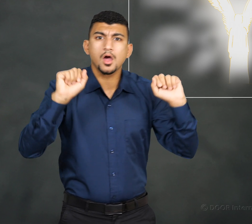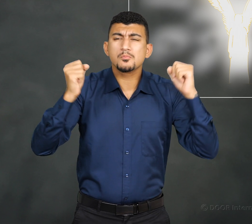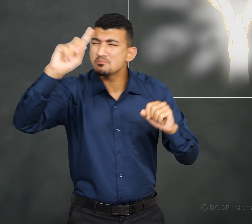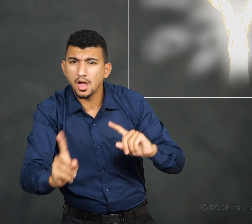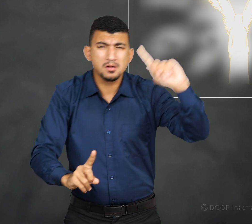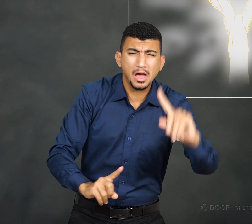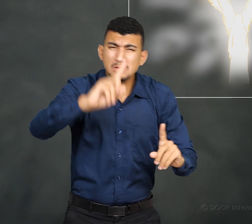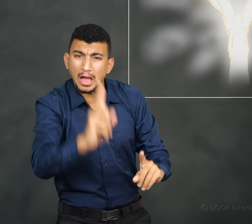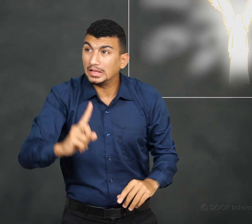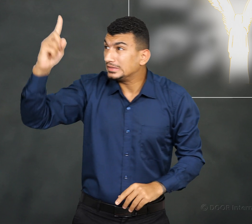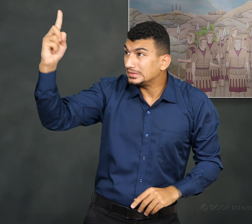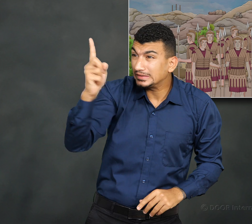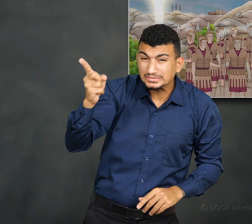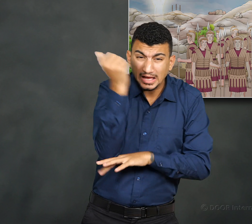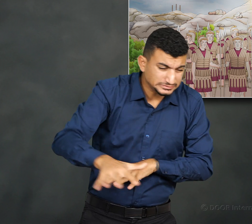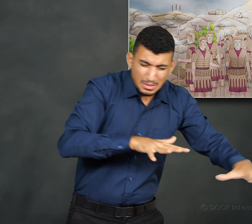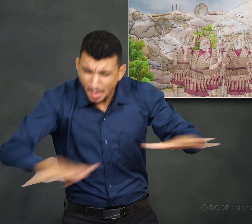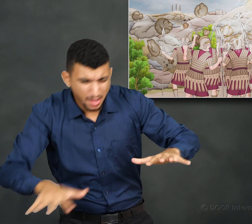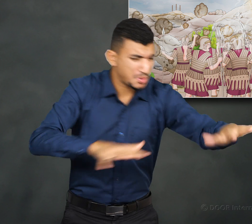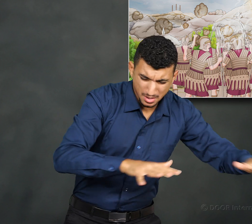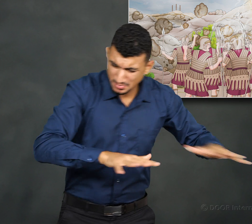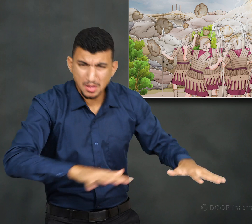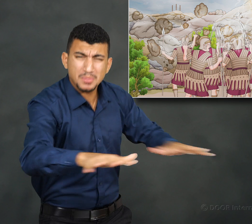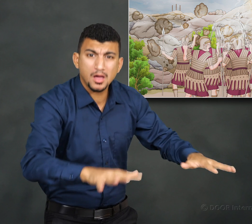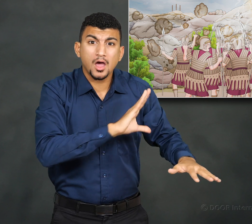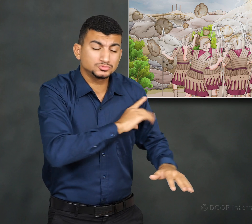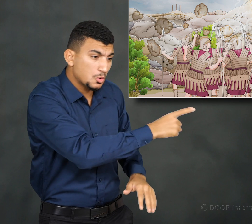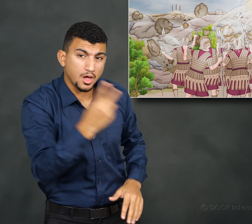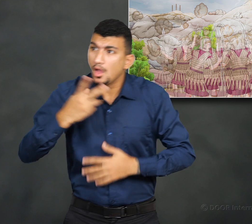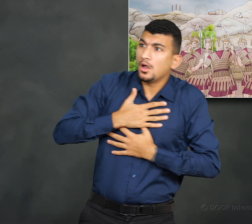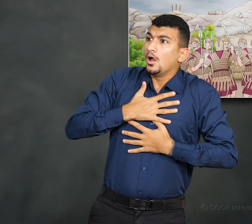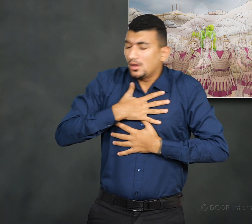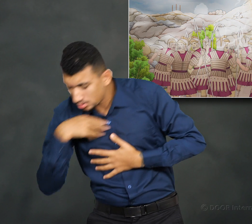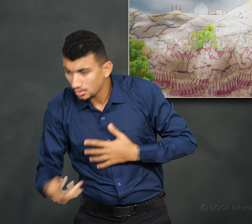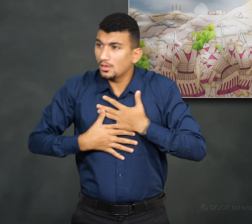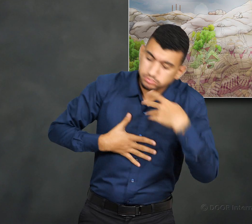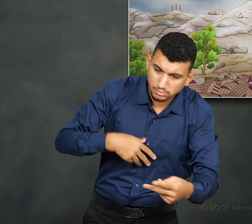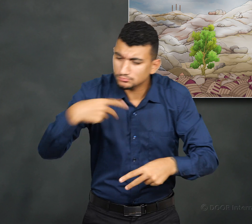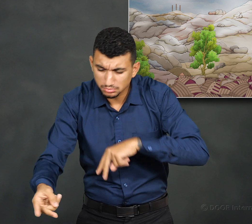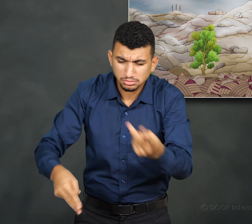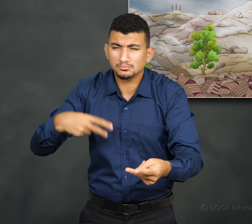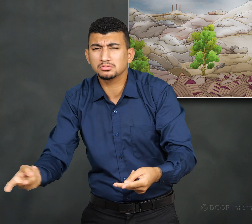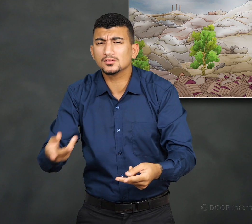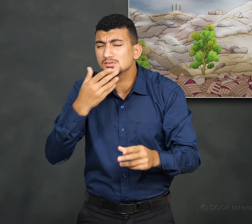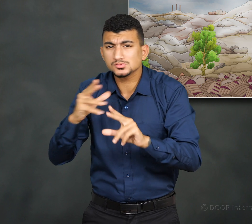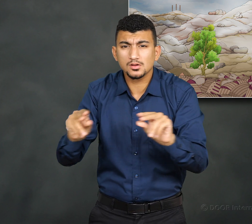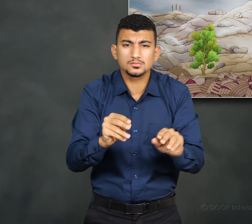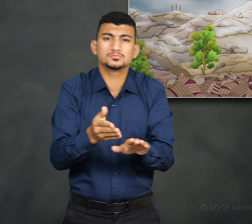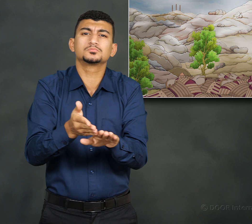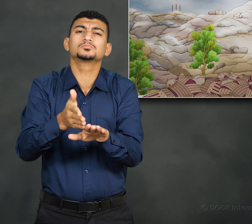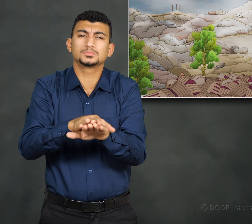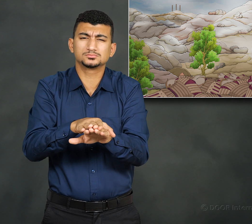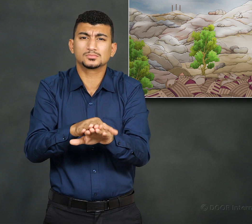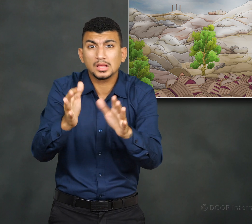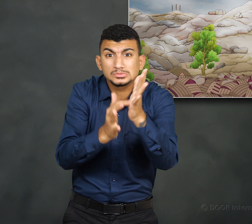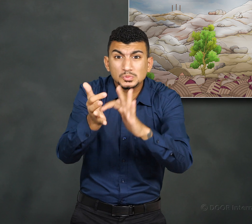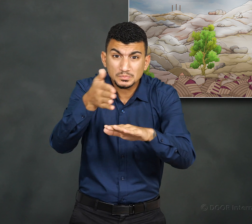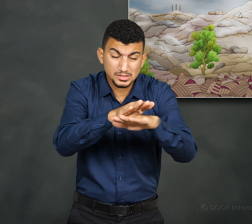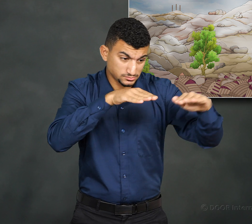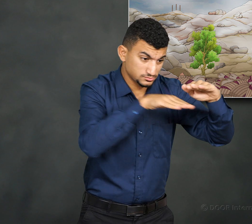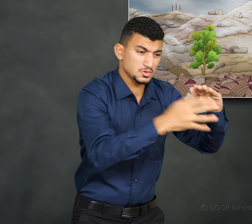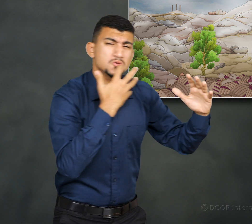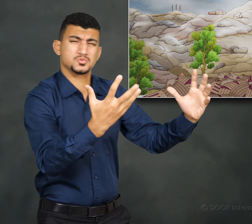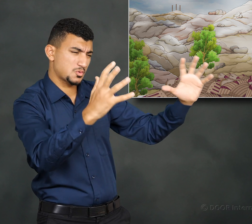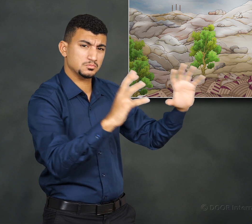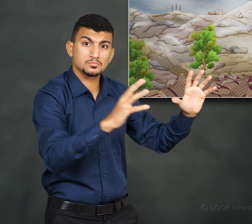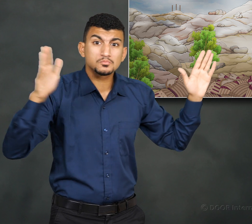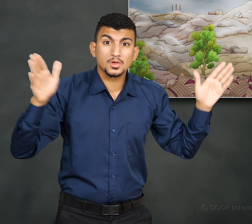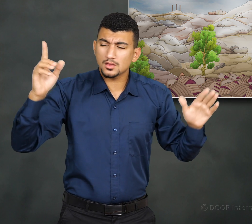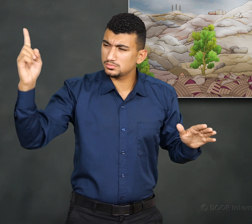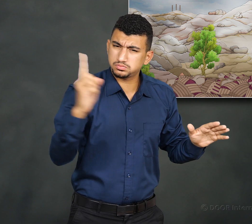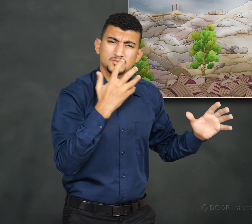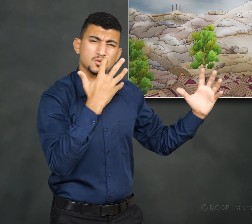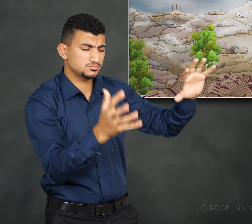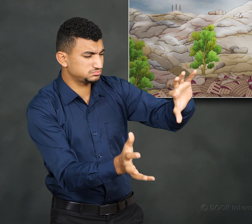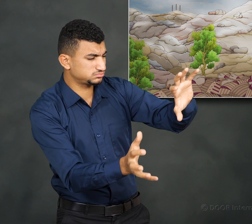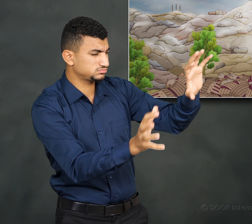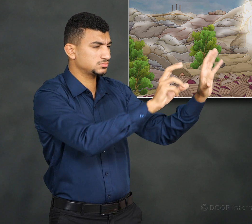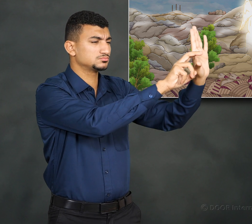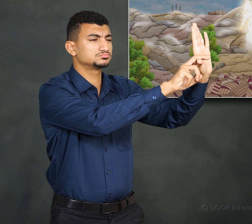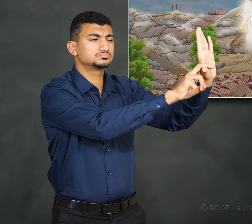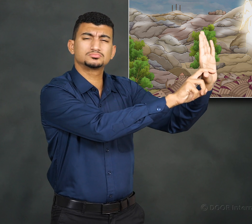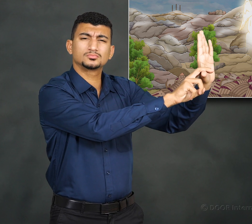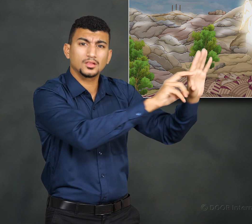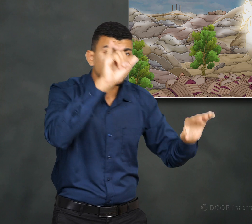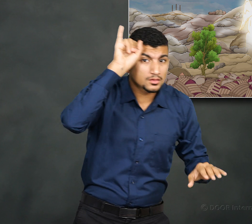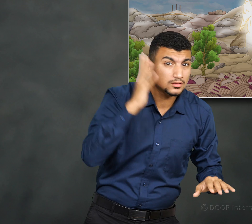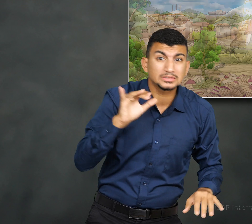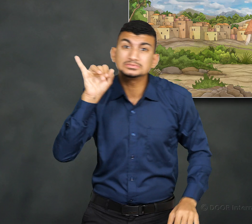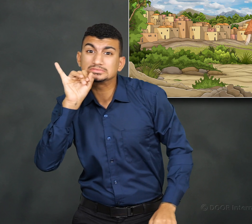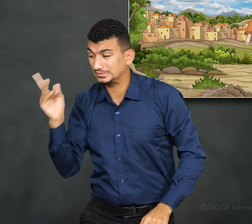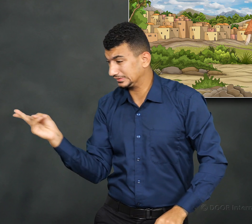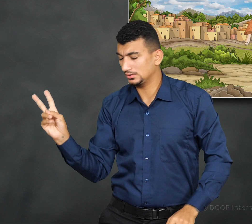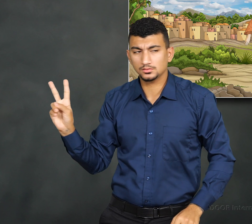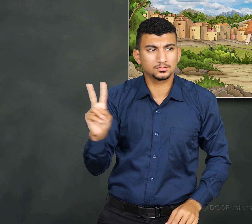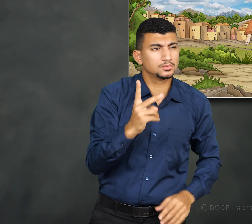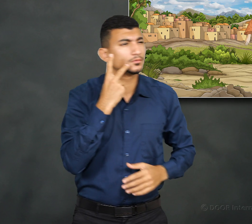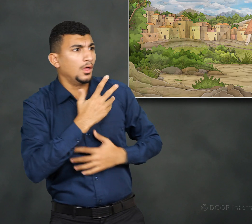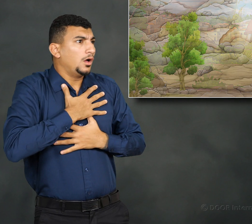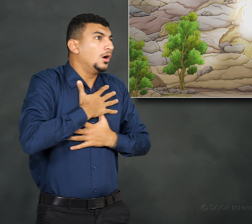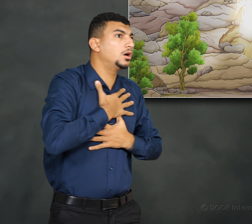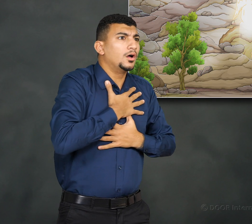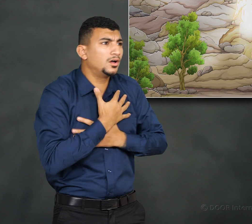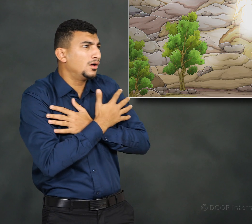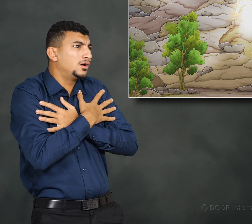The guards trembled in fear of him and became like dead men.